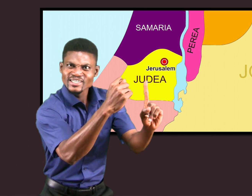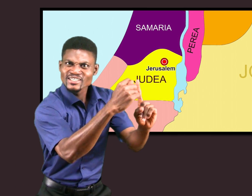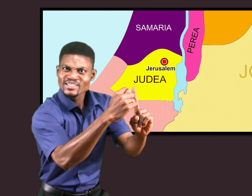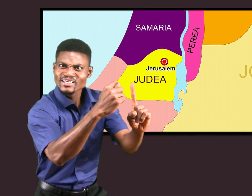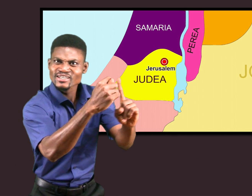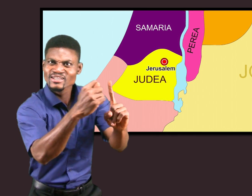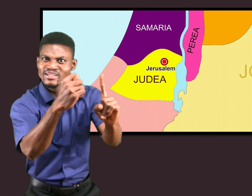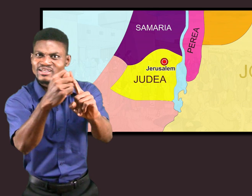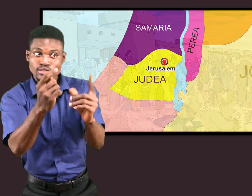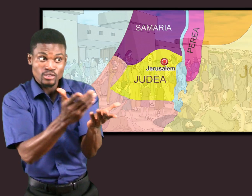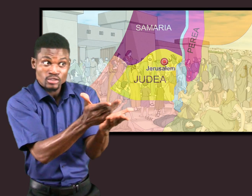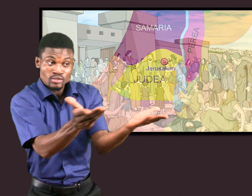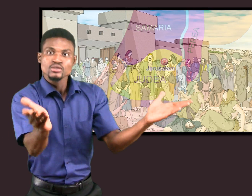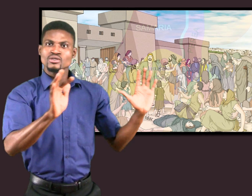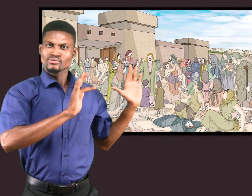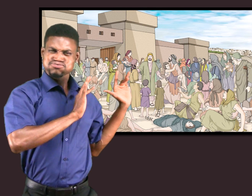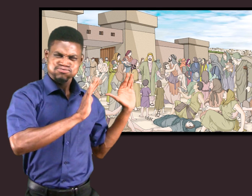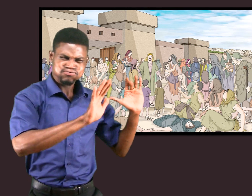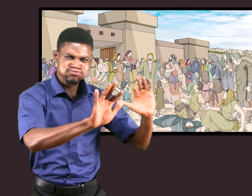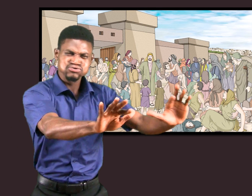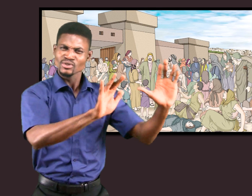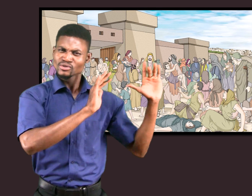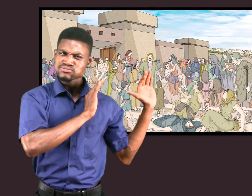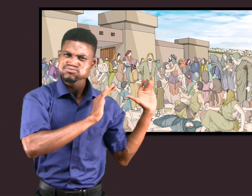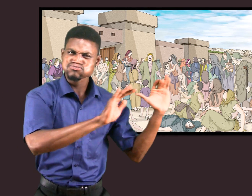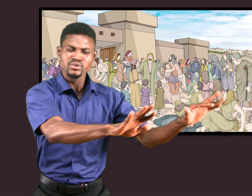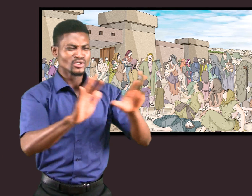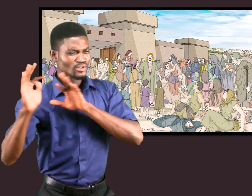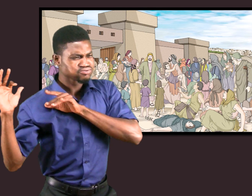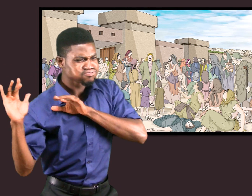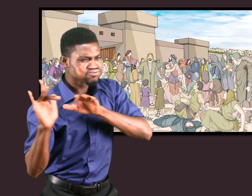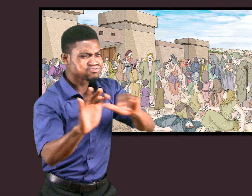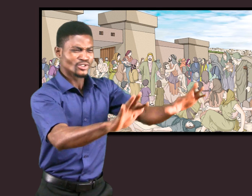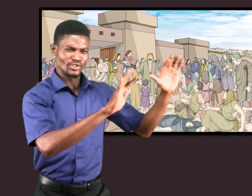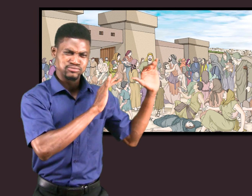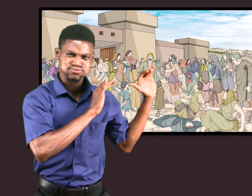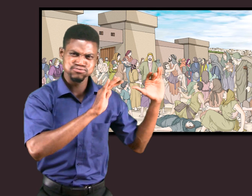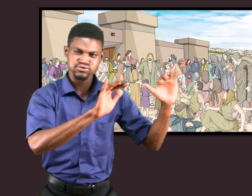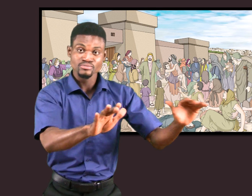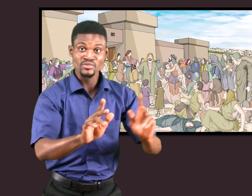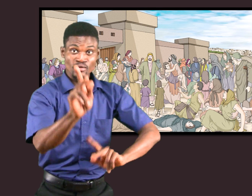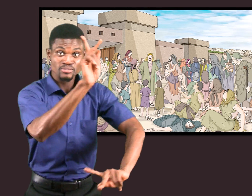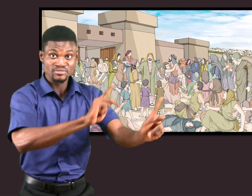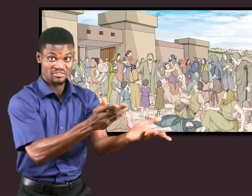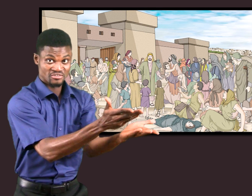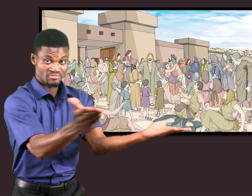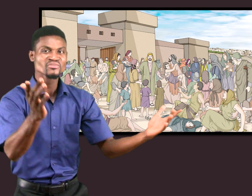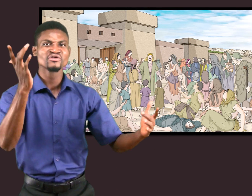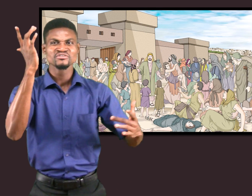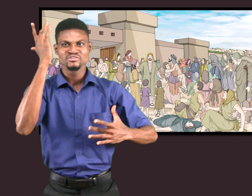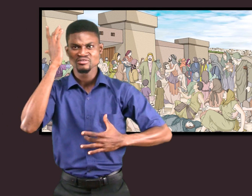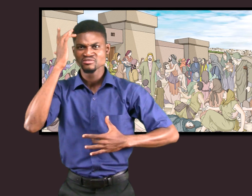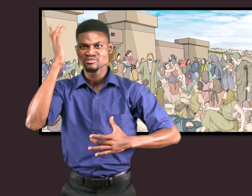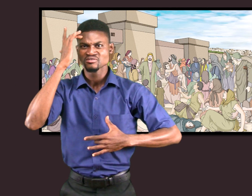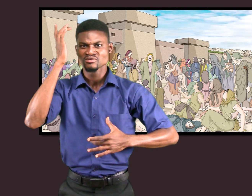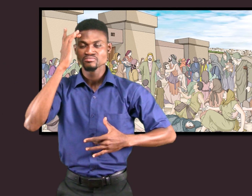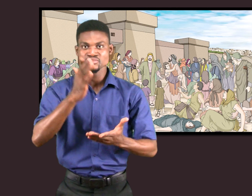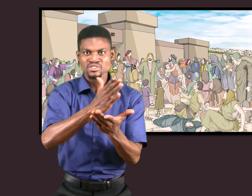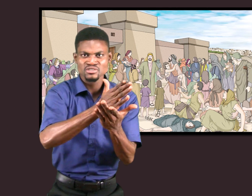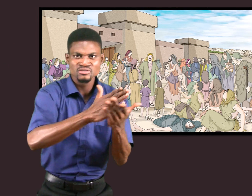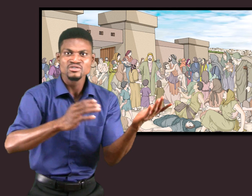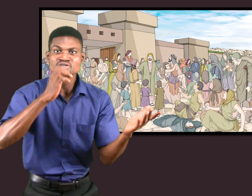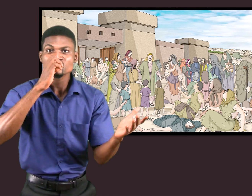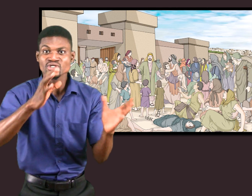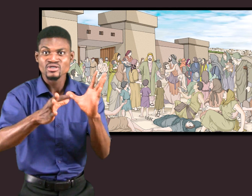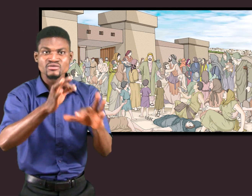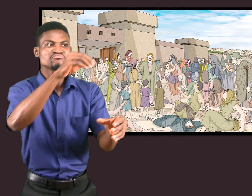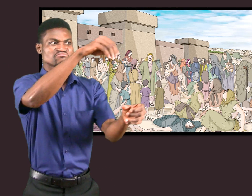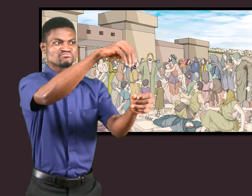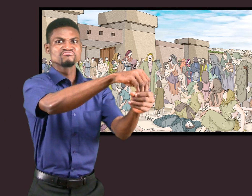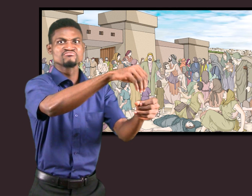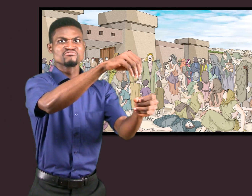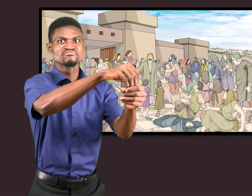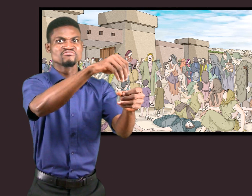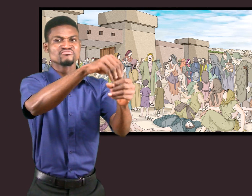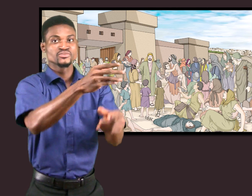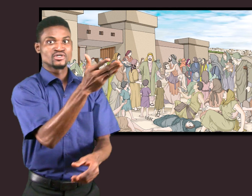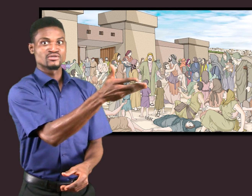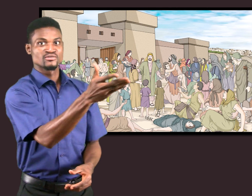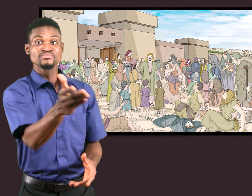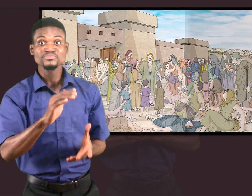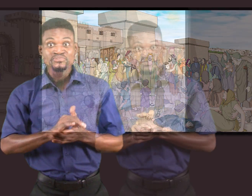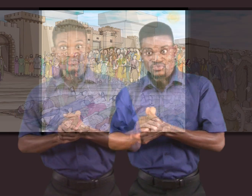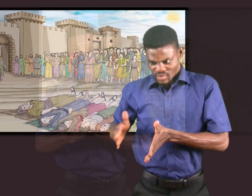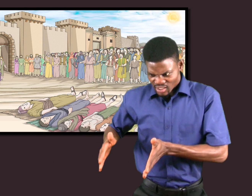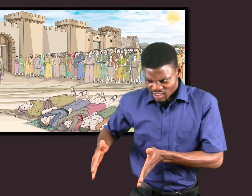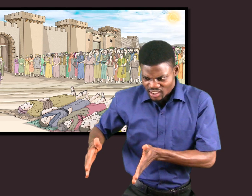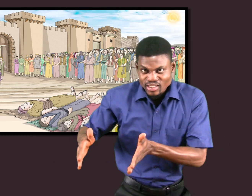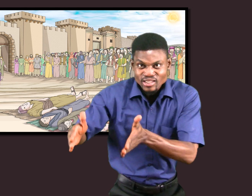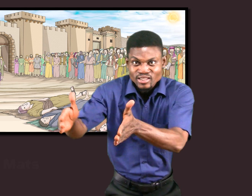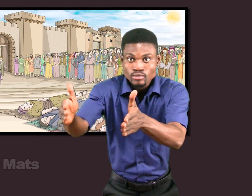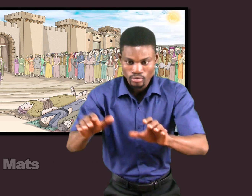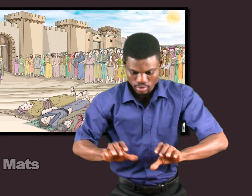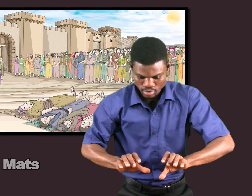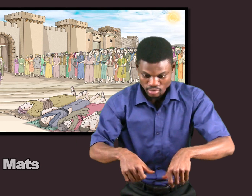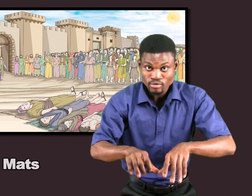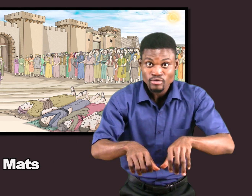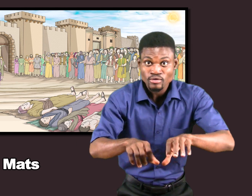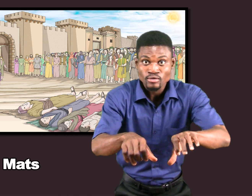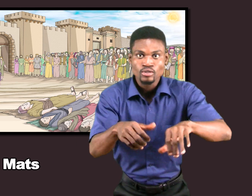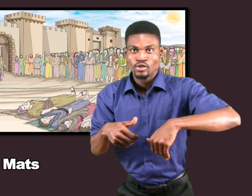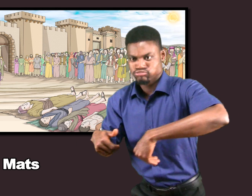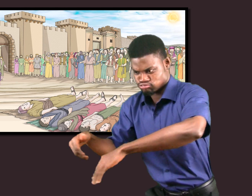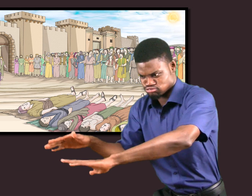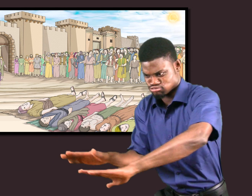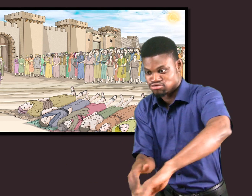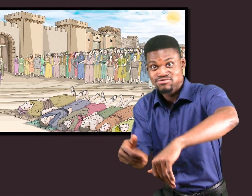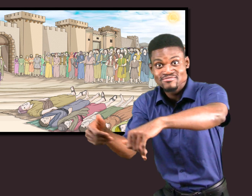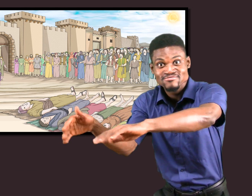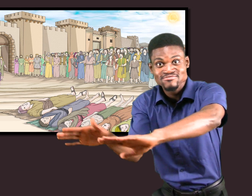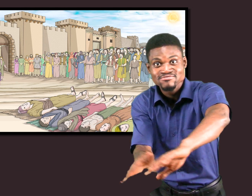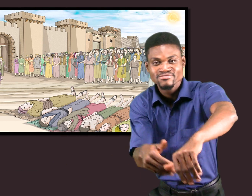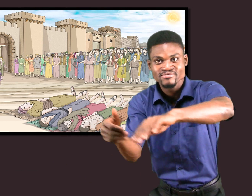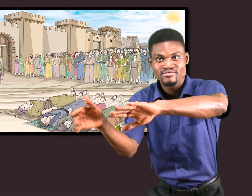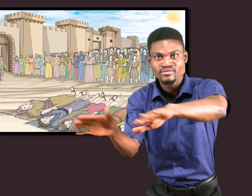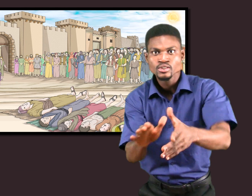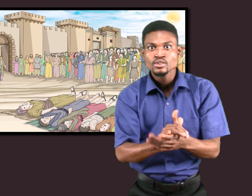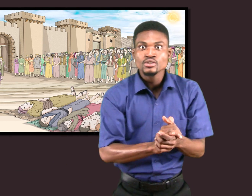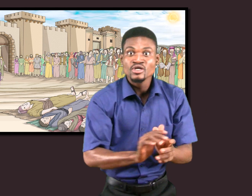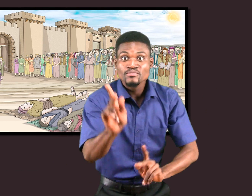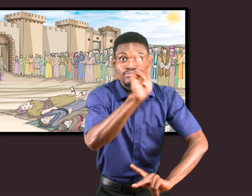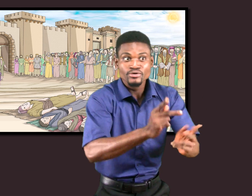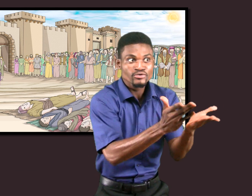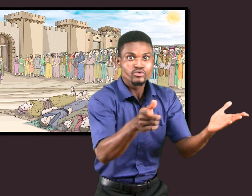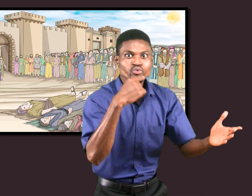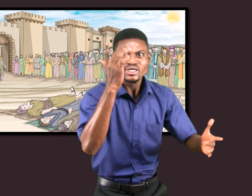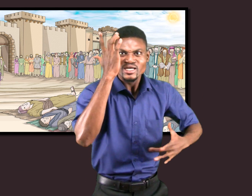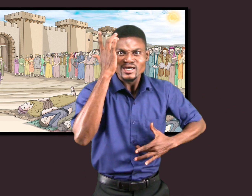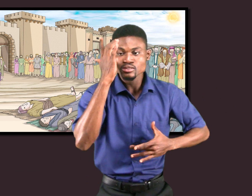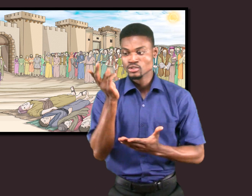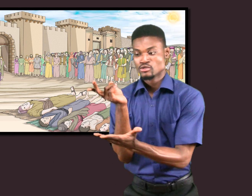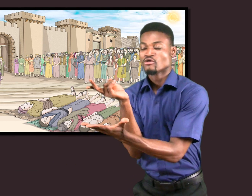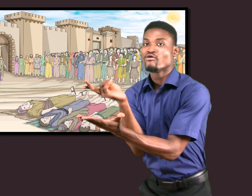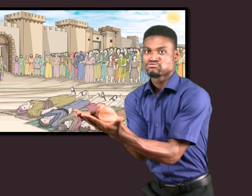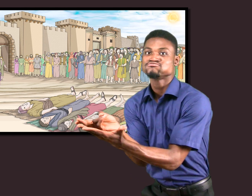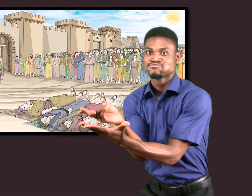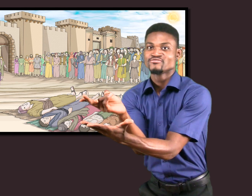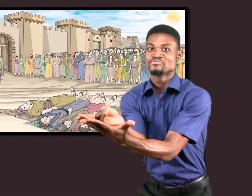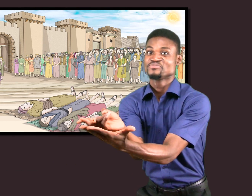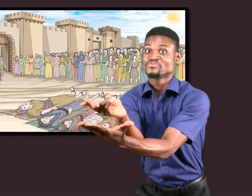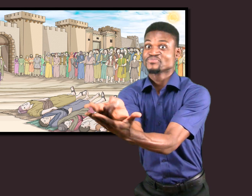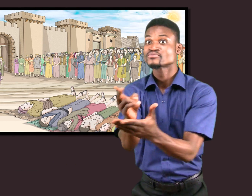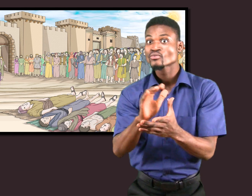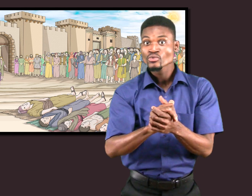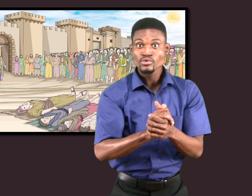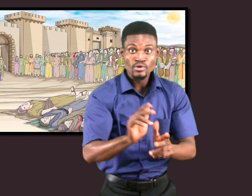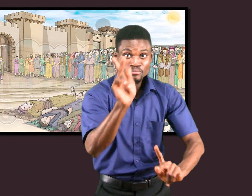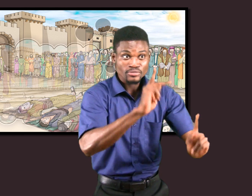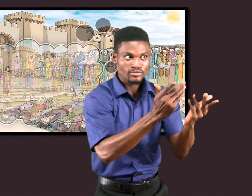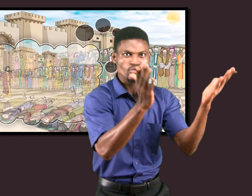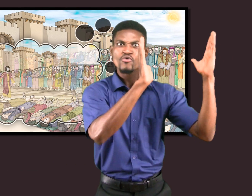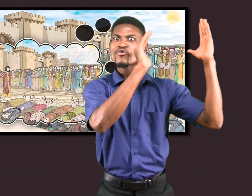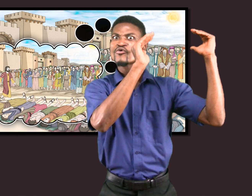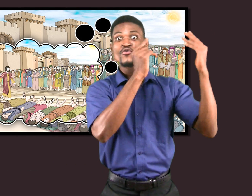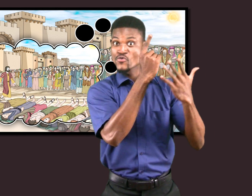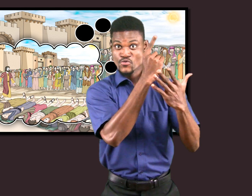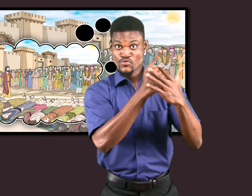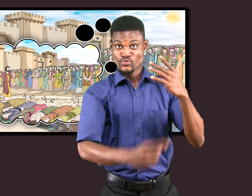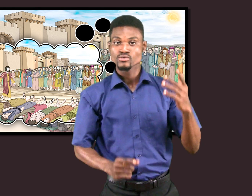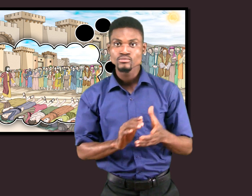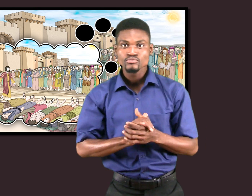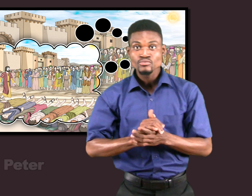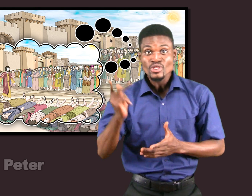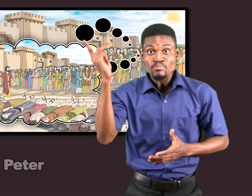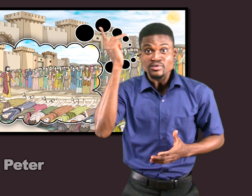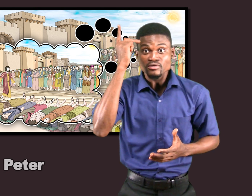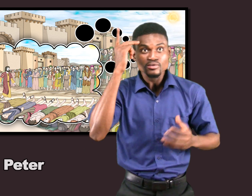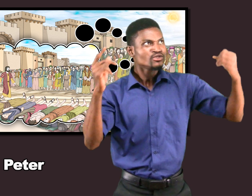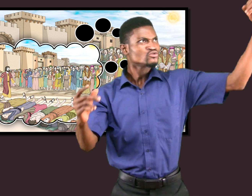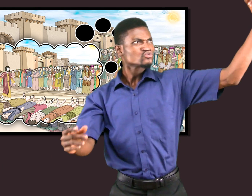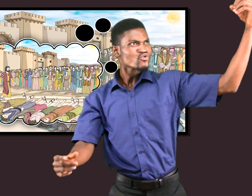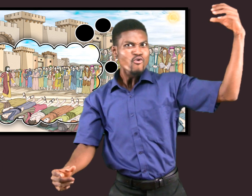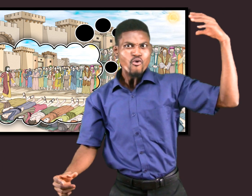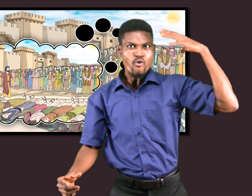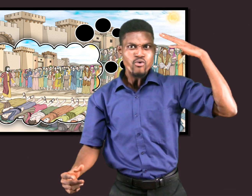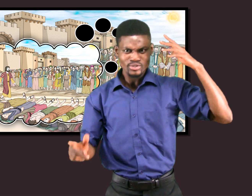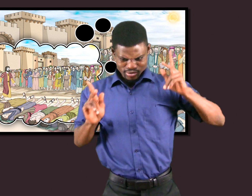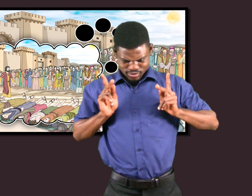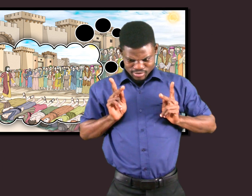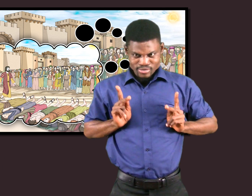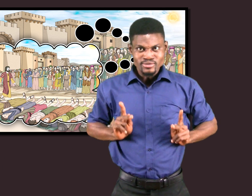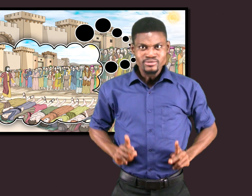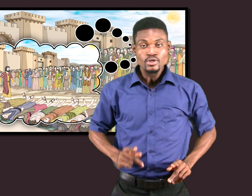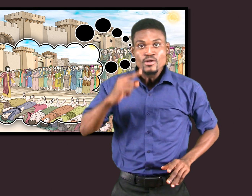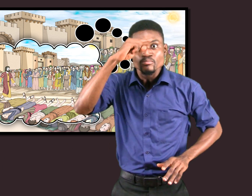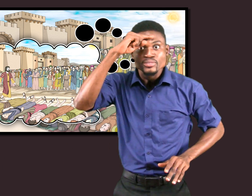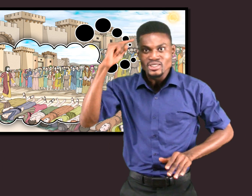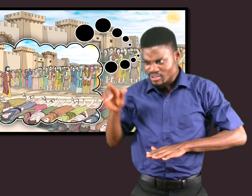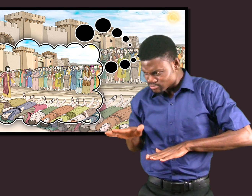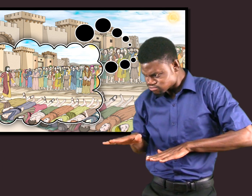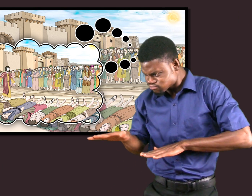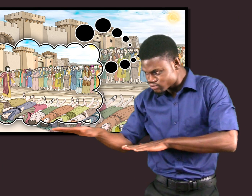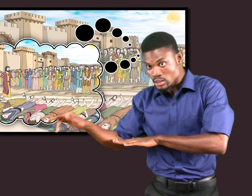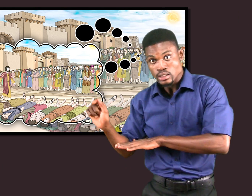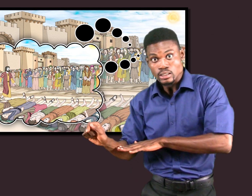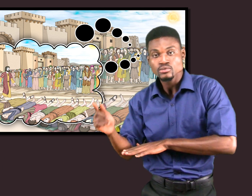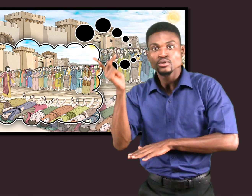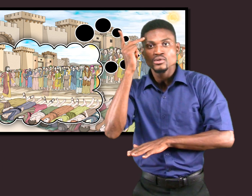As a result, people brought the sick into the streets and laid them on cots and mats, so that at least Peter’s shadow might fall on some of them as he passed by.